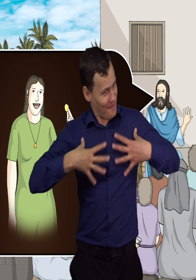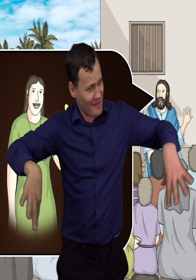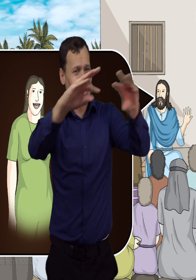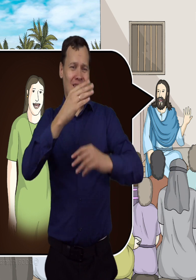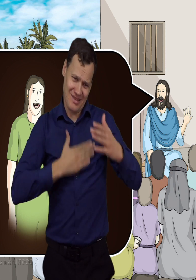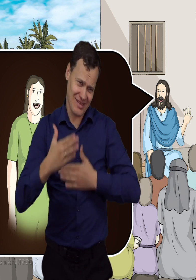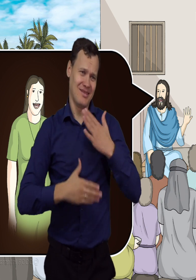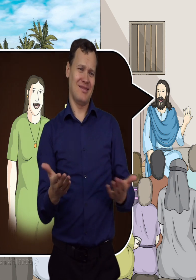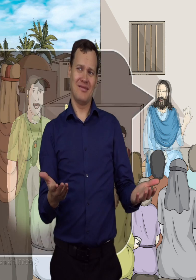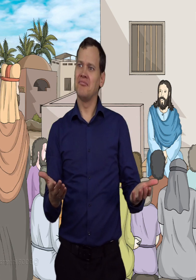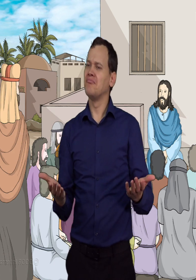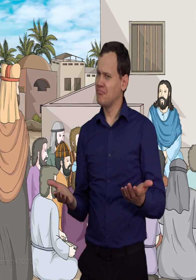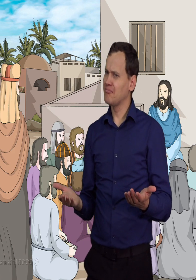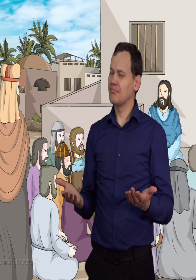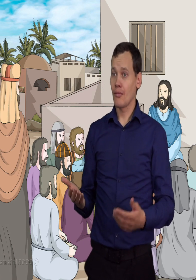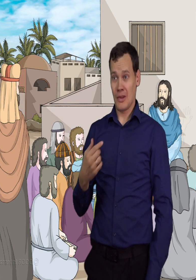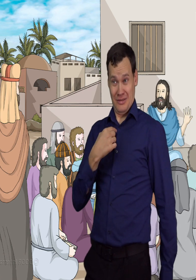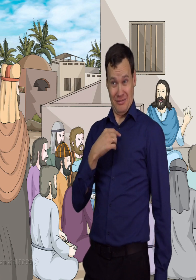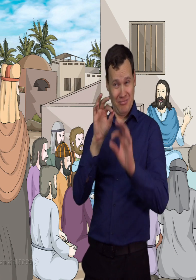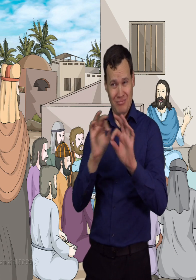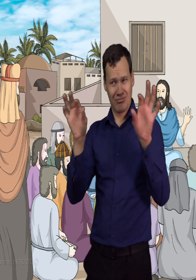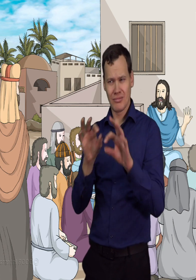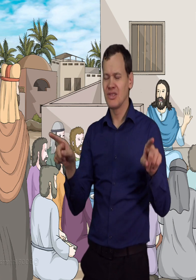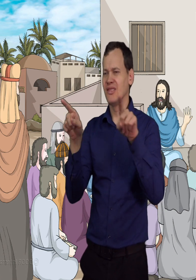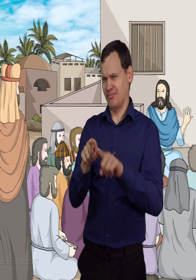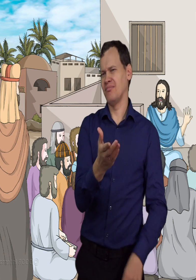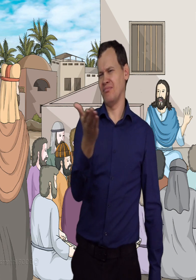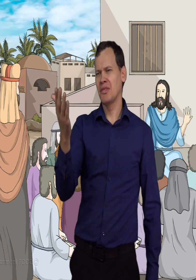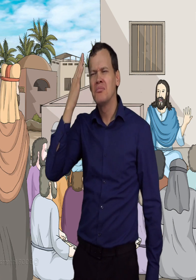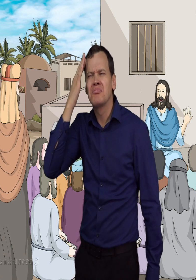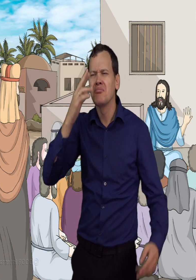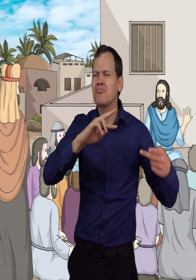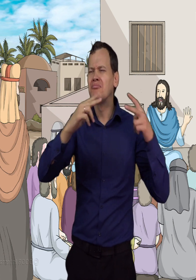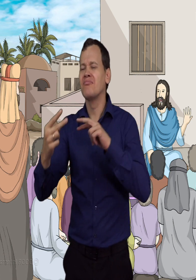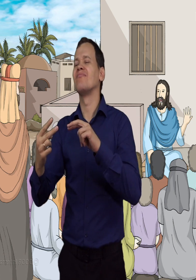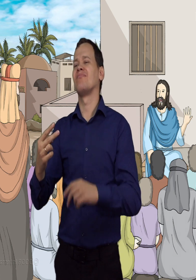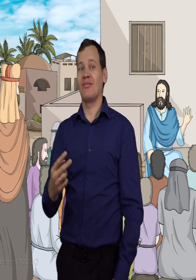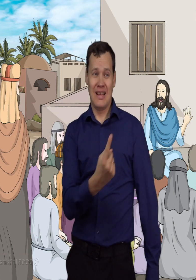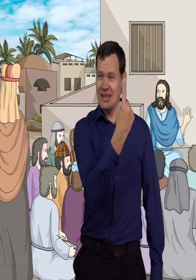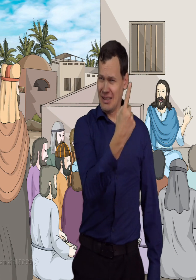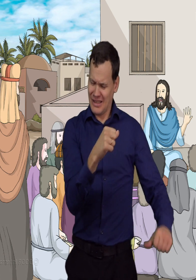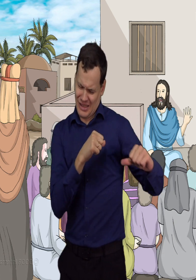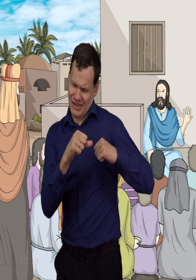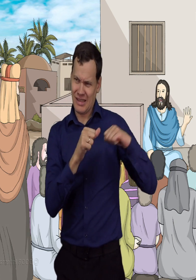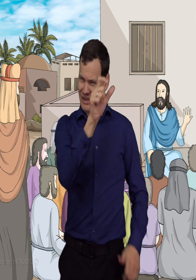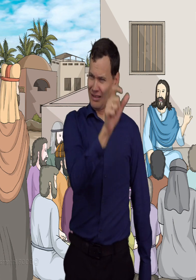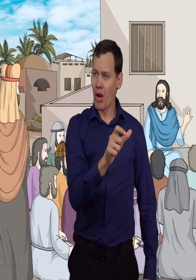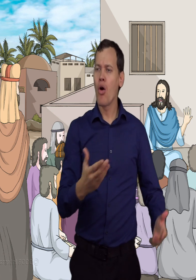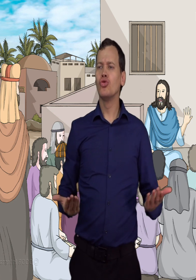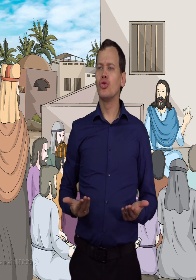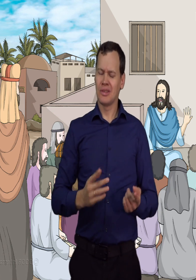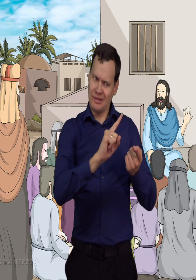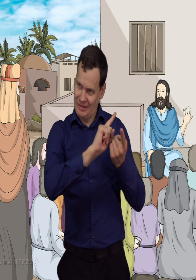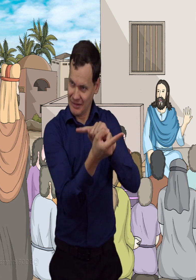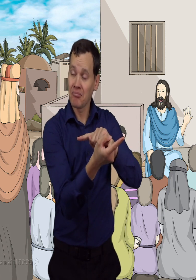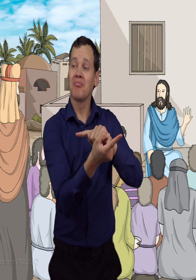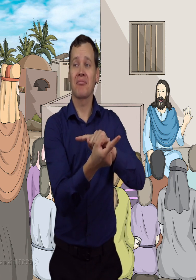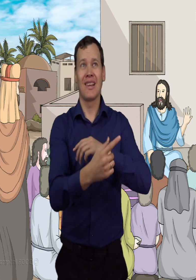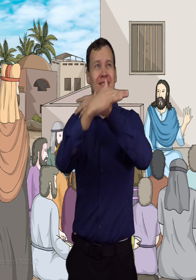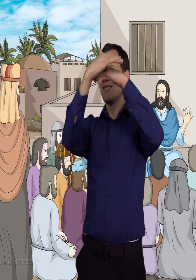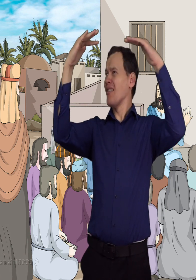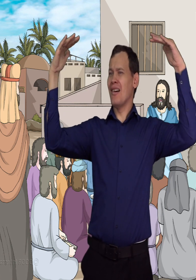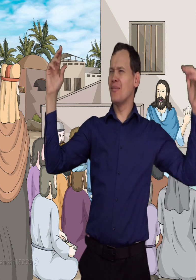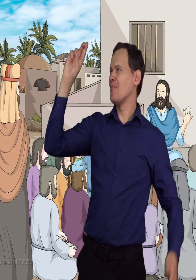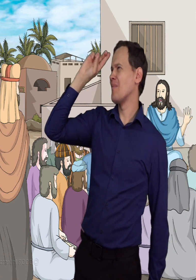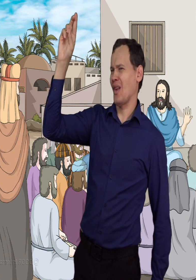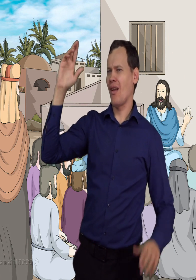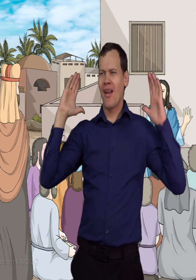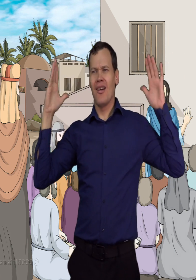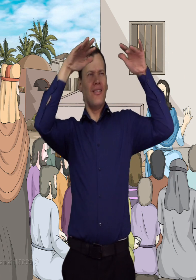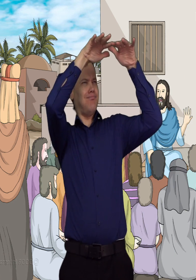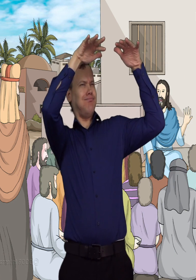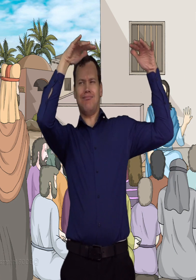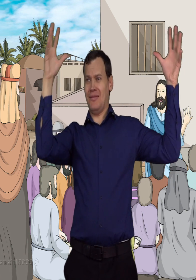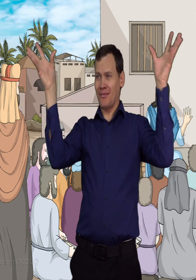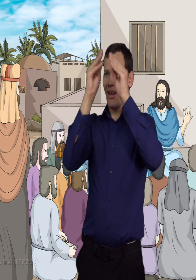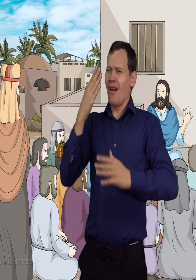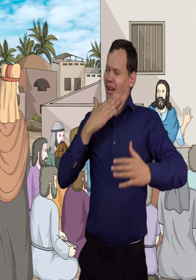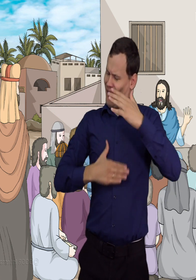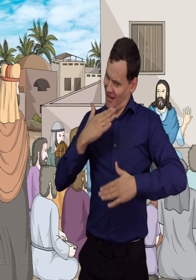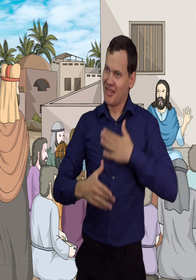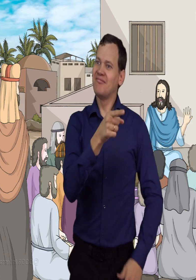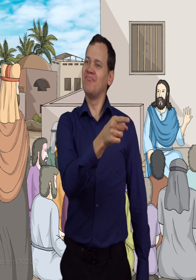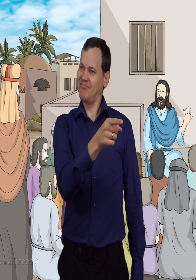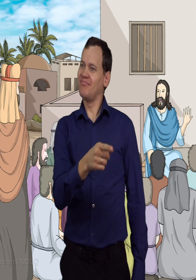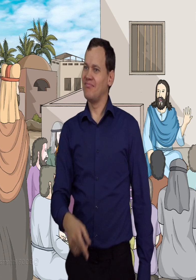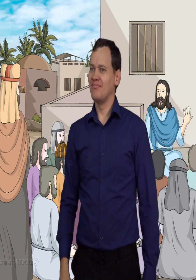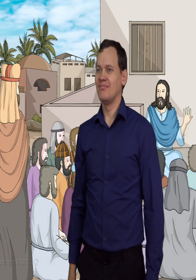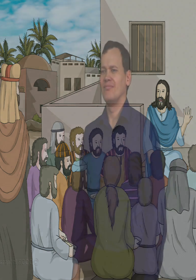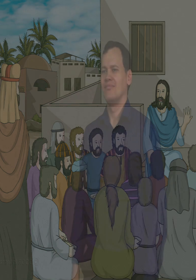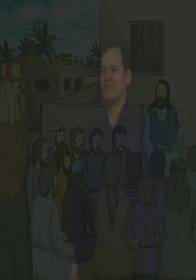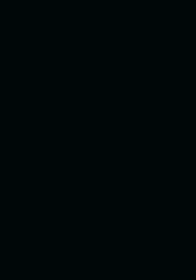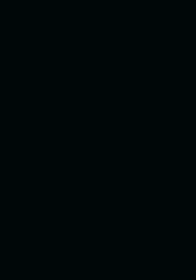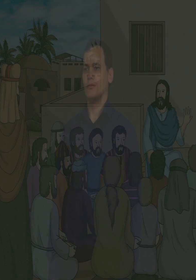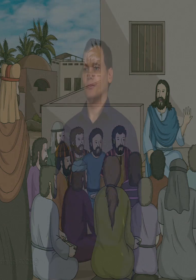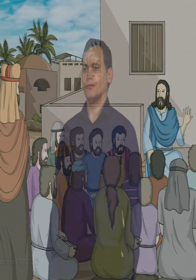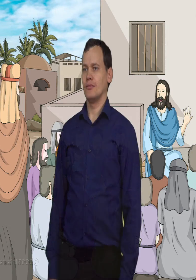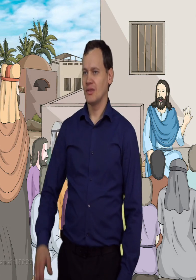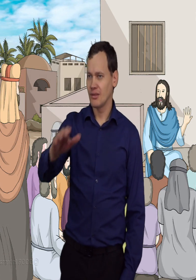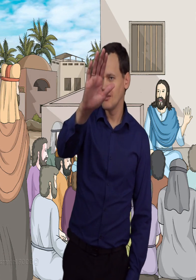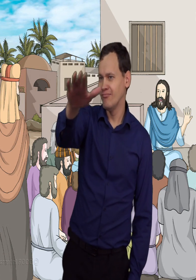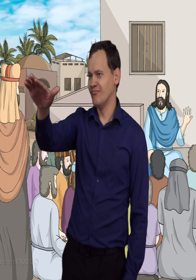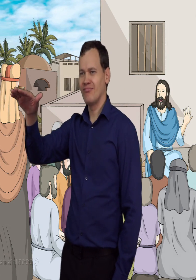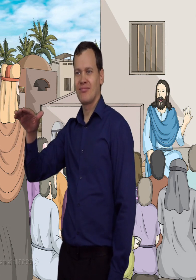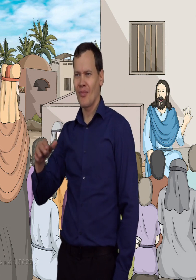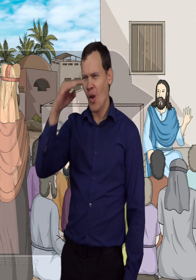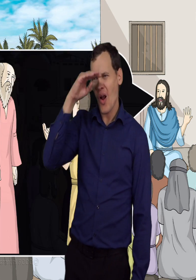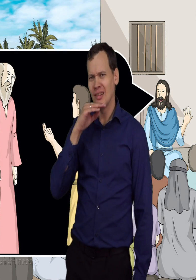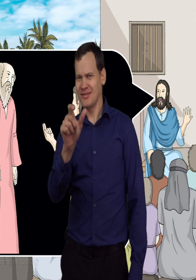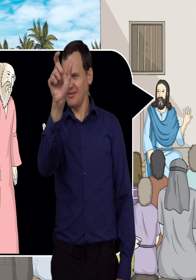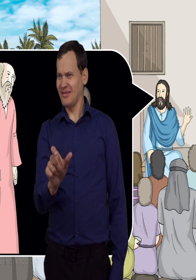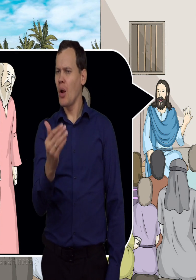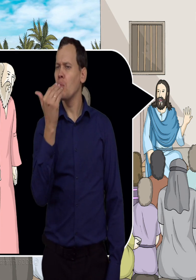In the same way, I tell you, there is joy in the presence of God’s angels over one sinner who repents.”